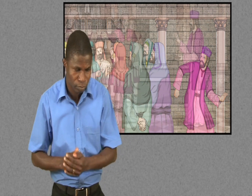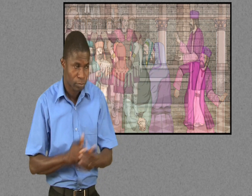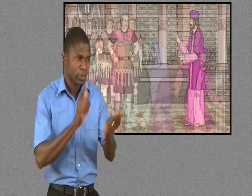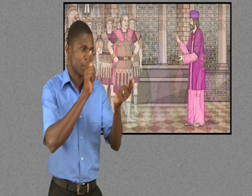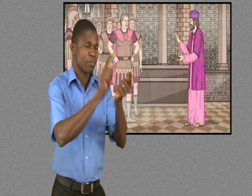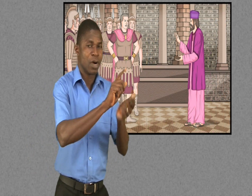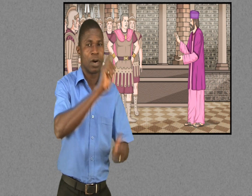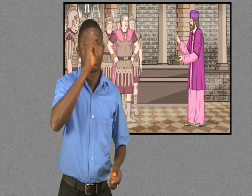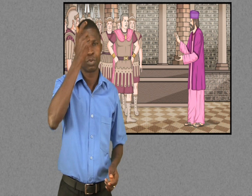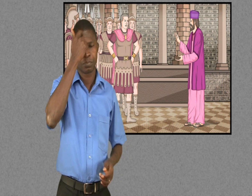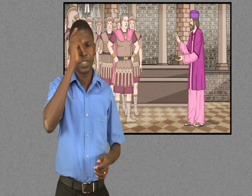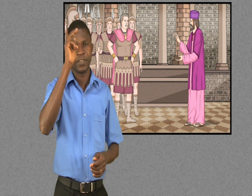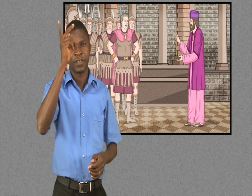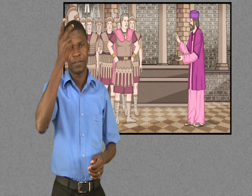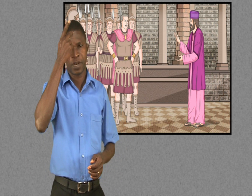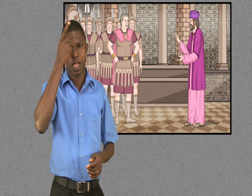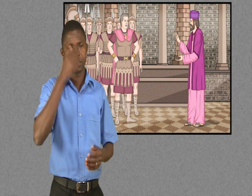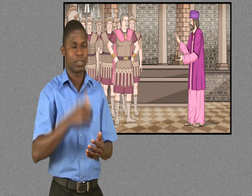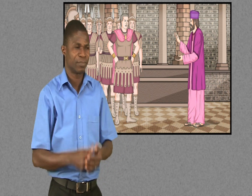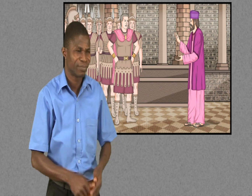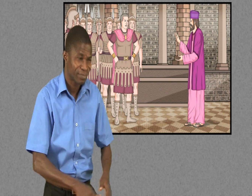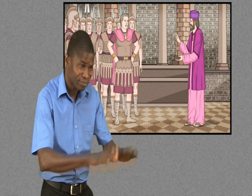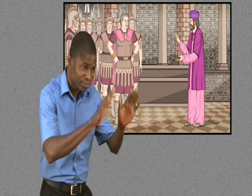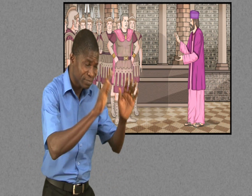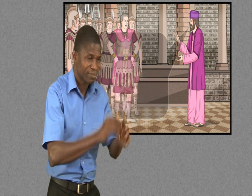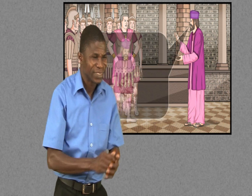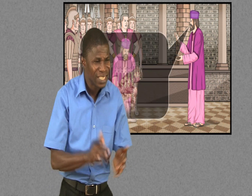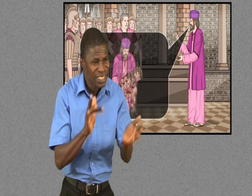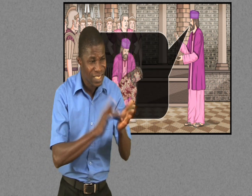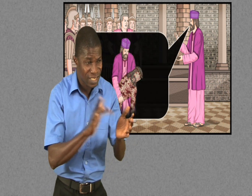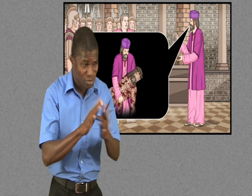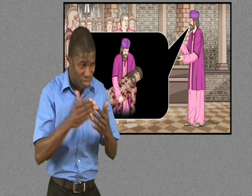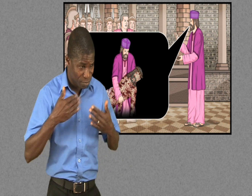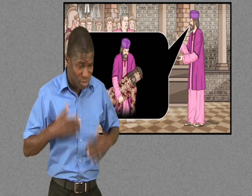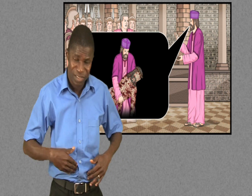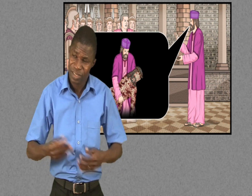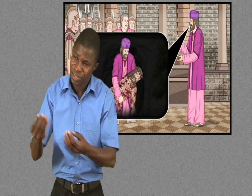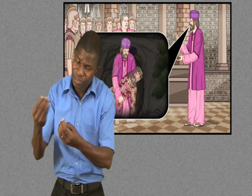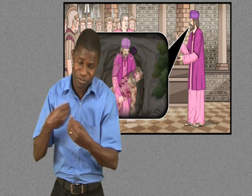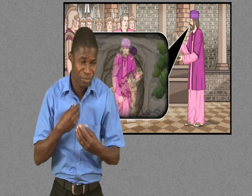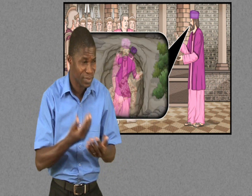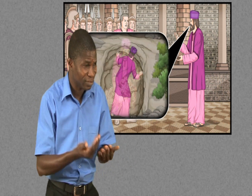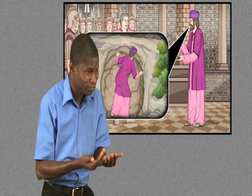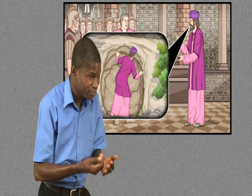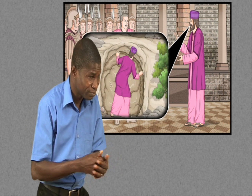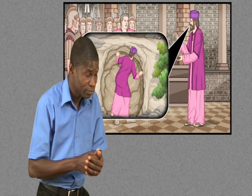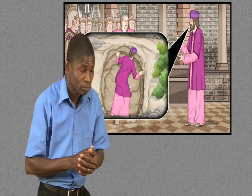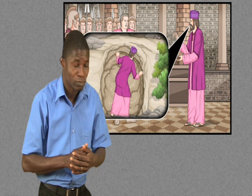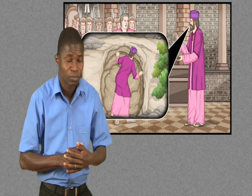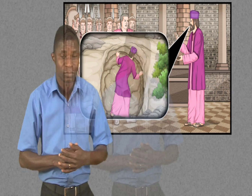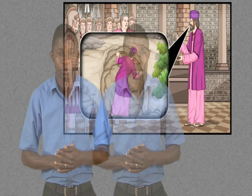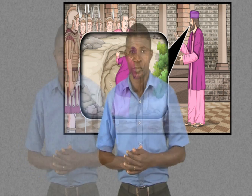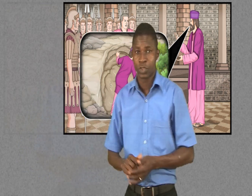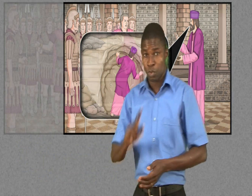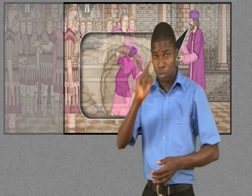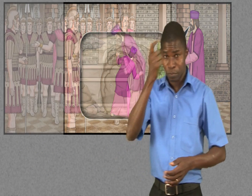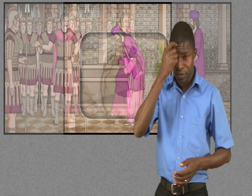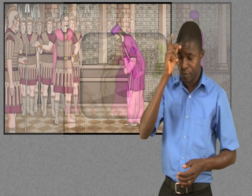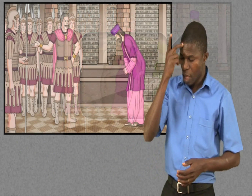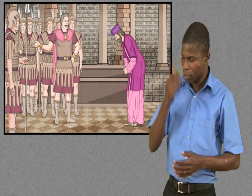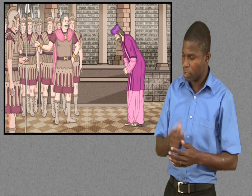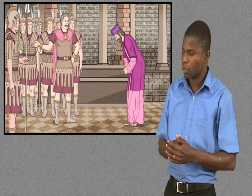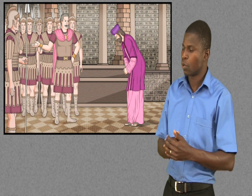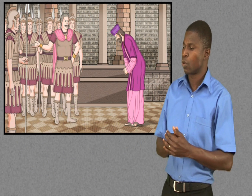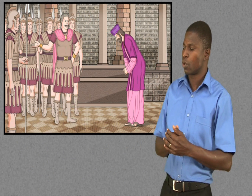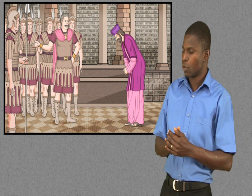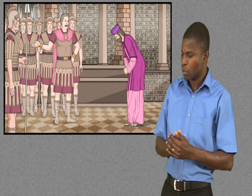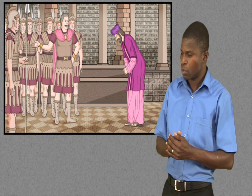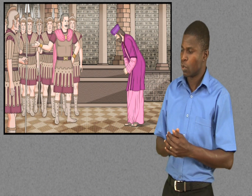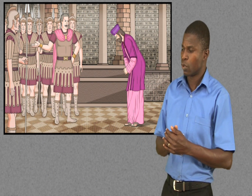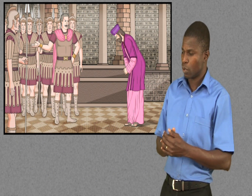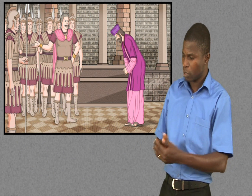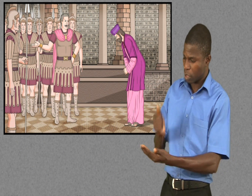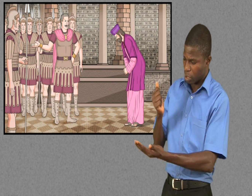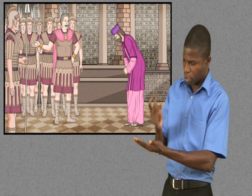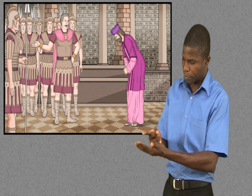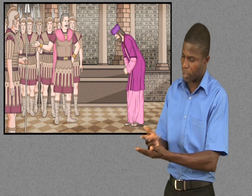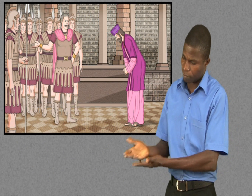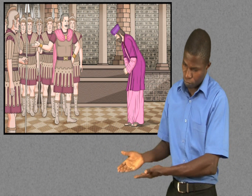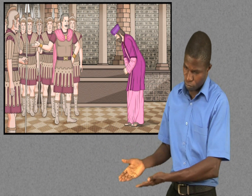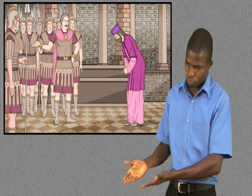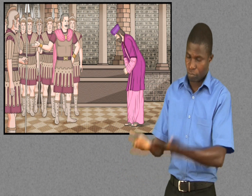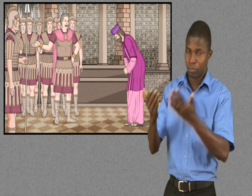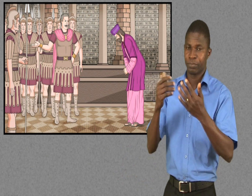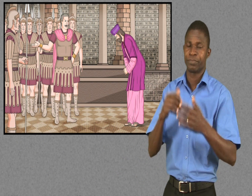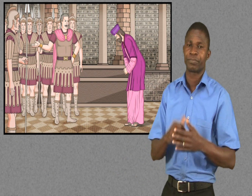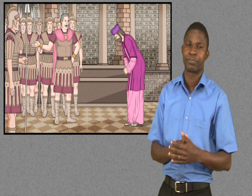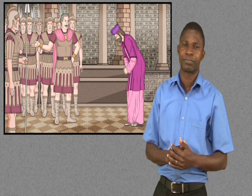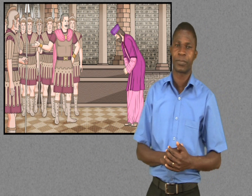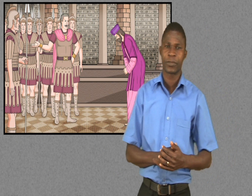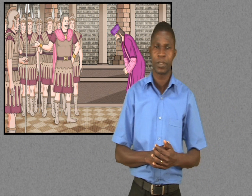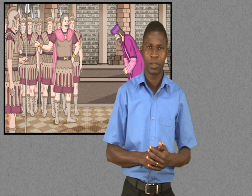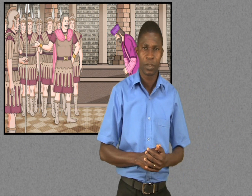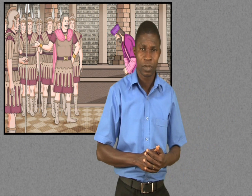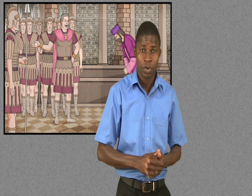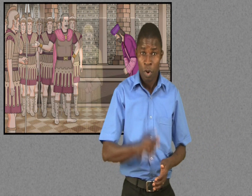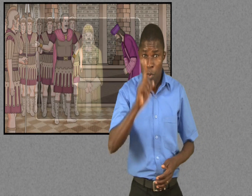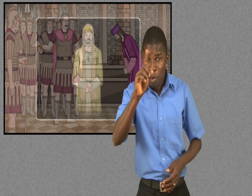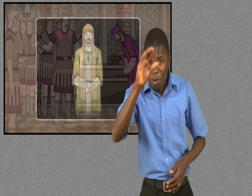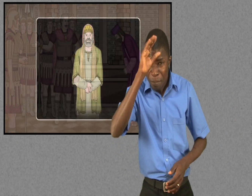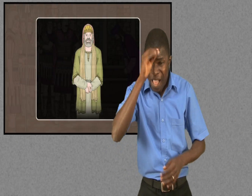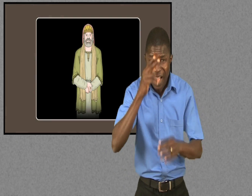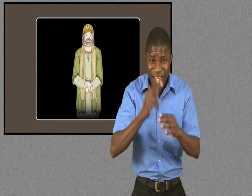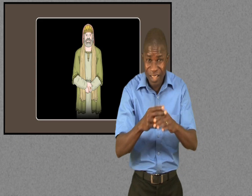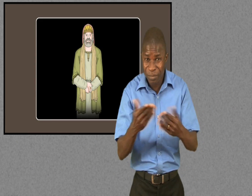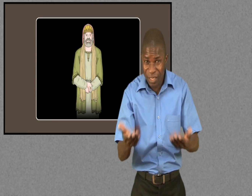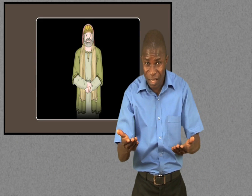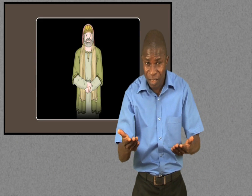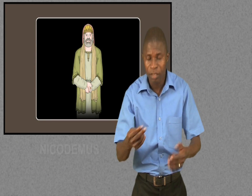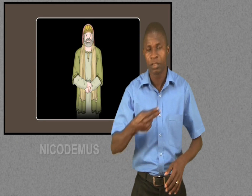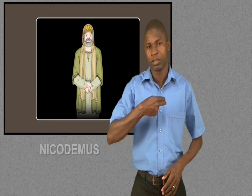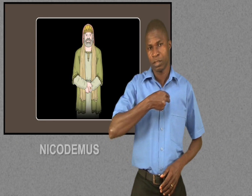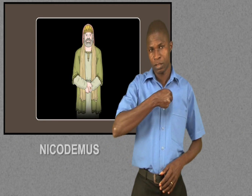Pilate gave him permission, so he came and removed His body.